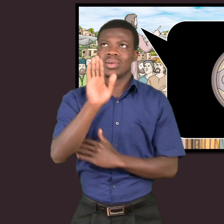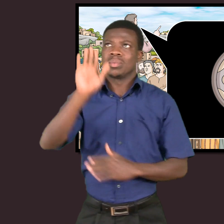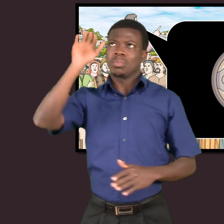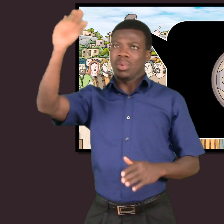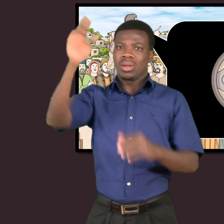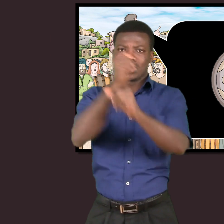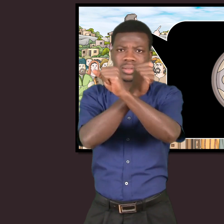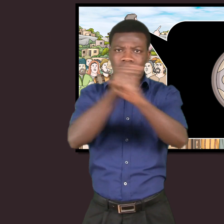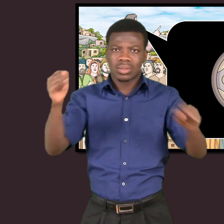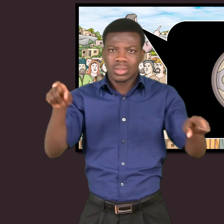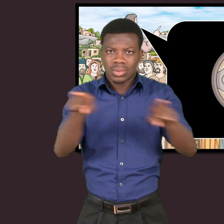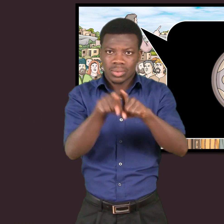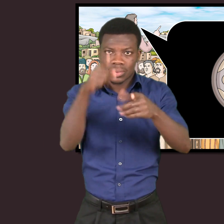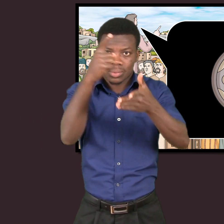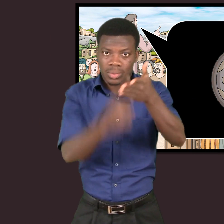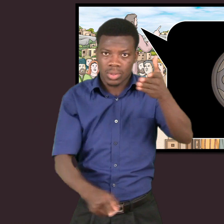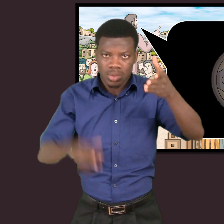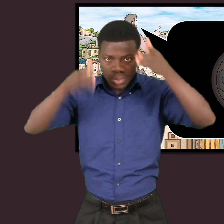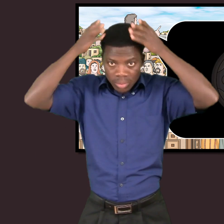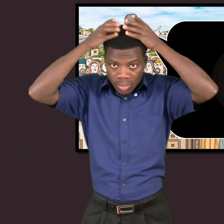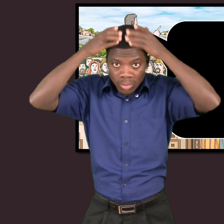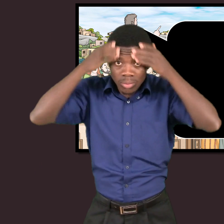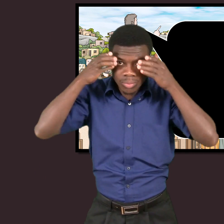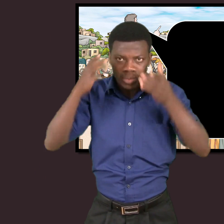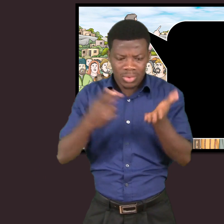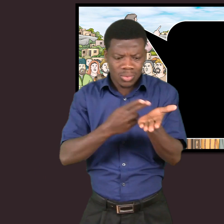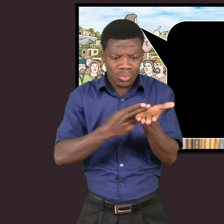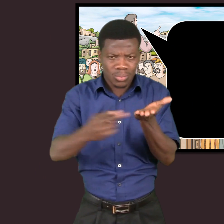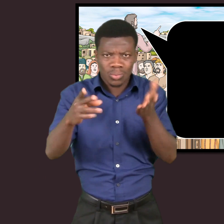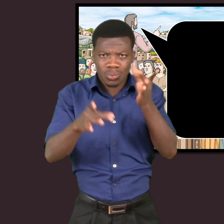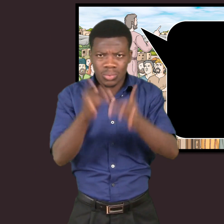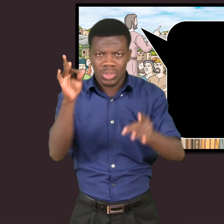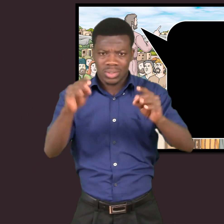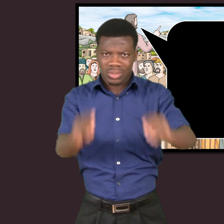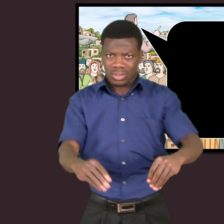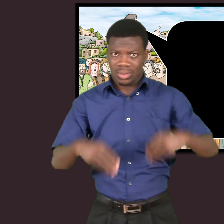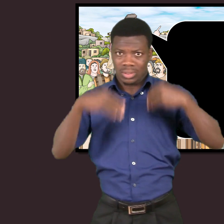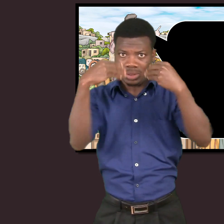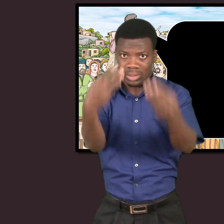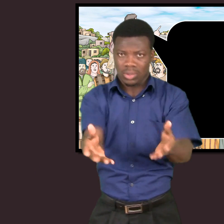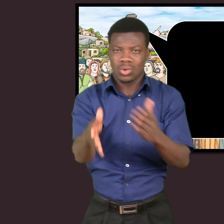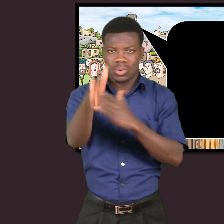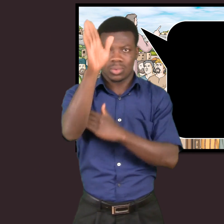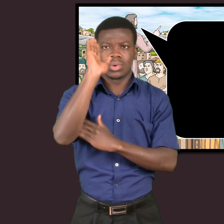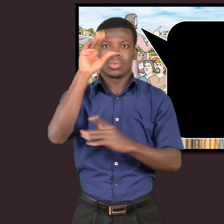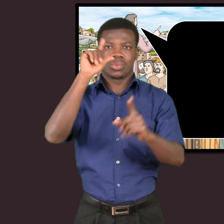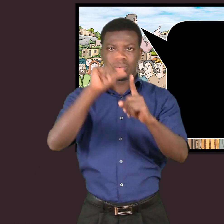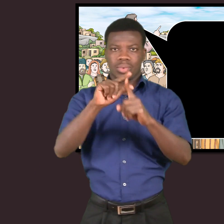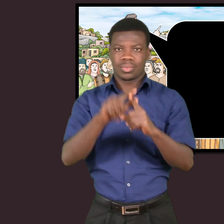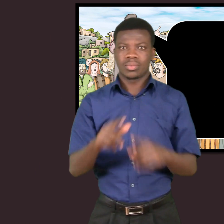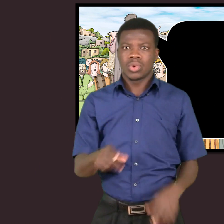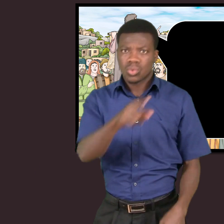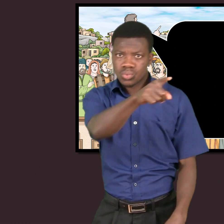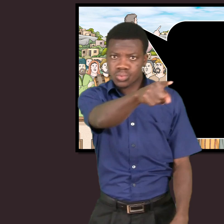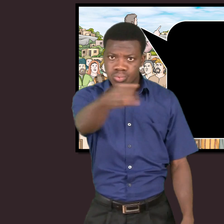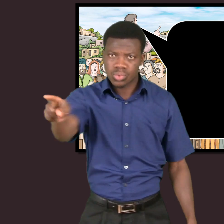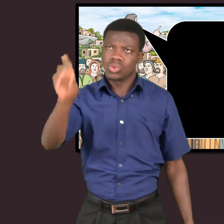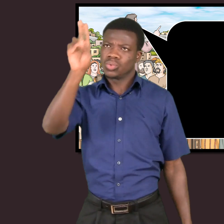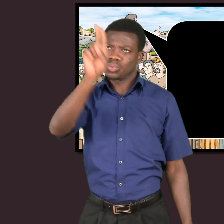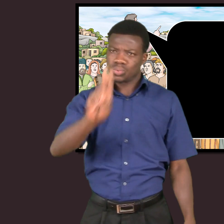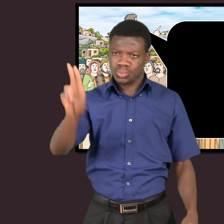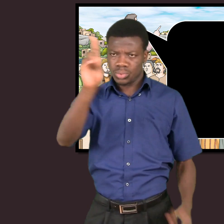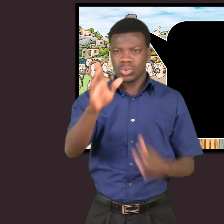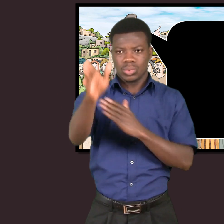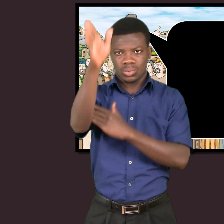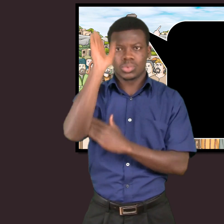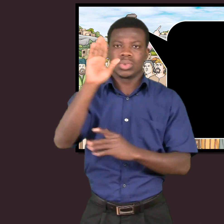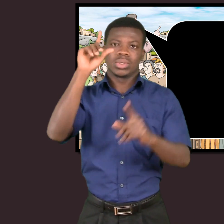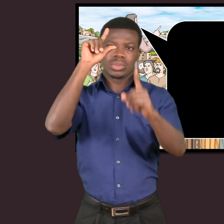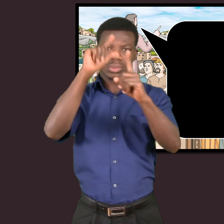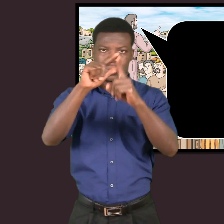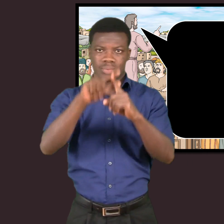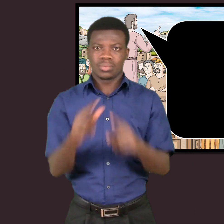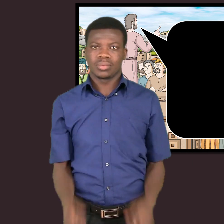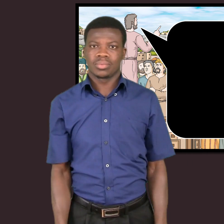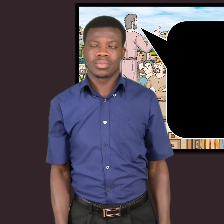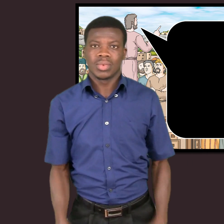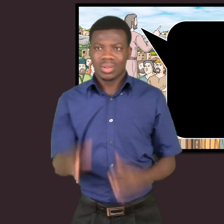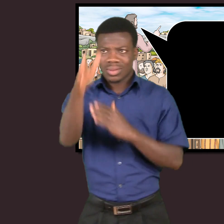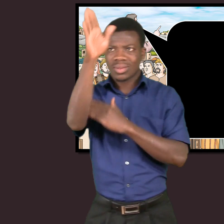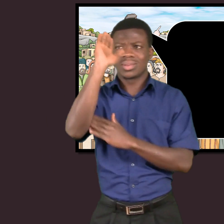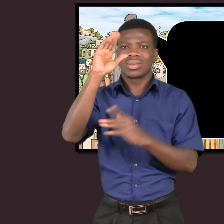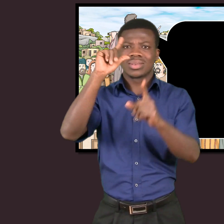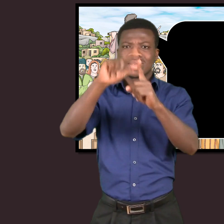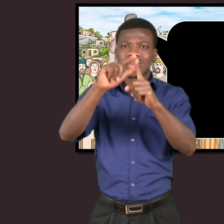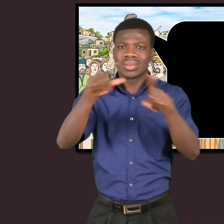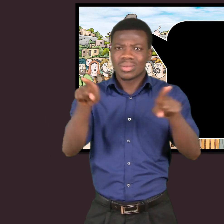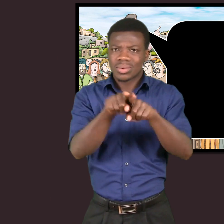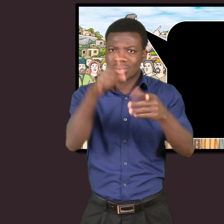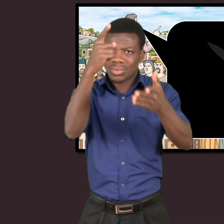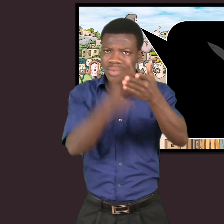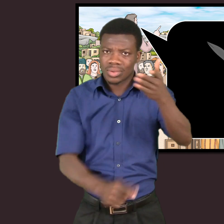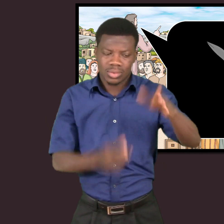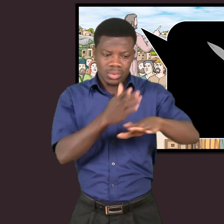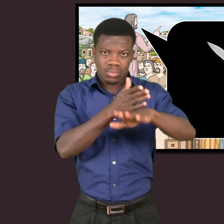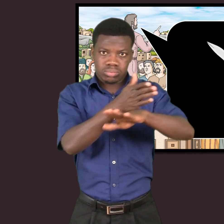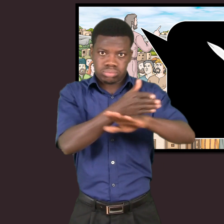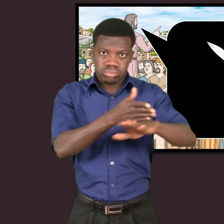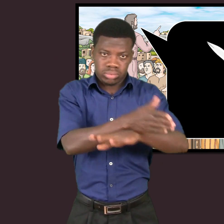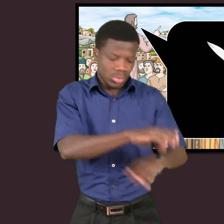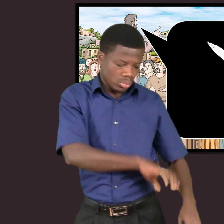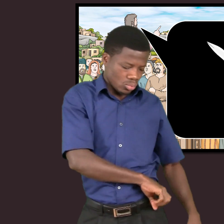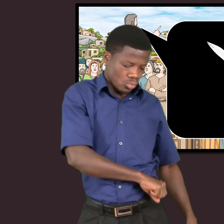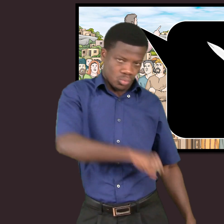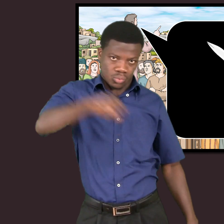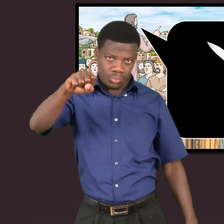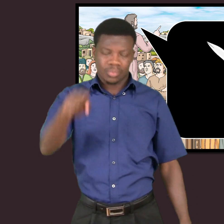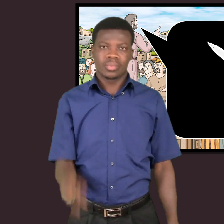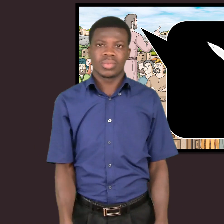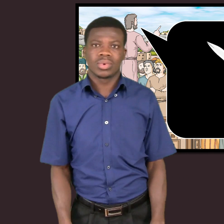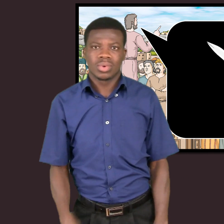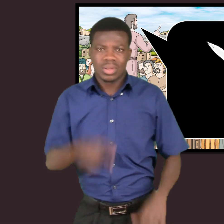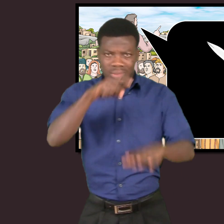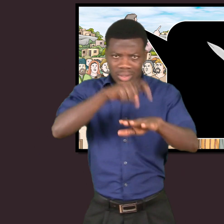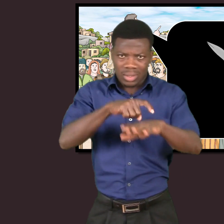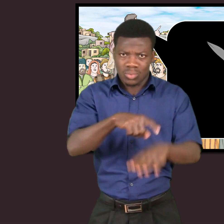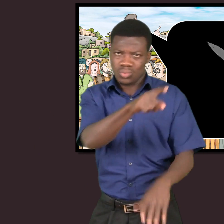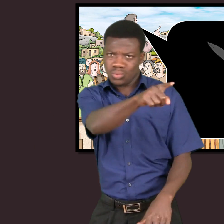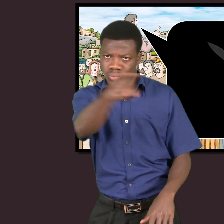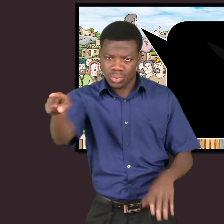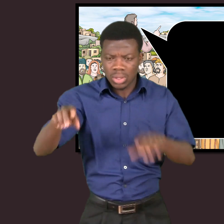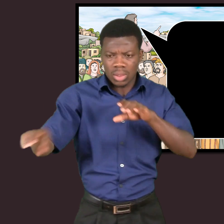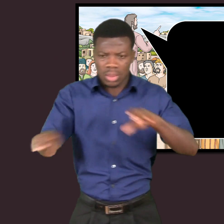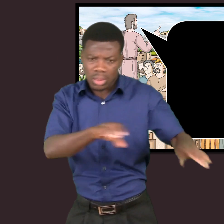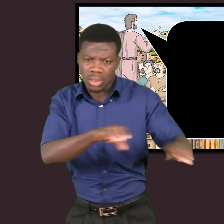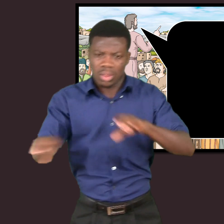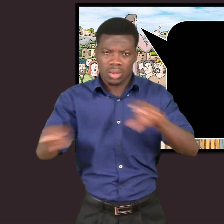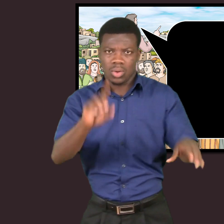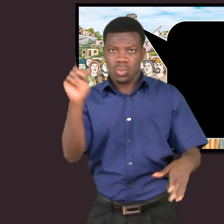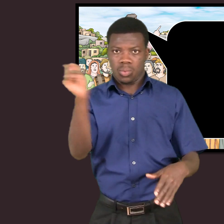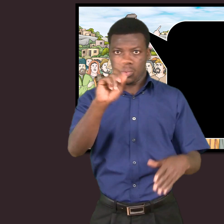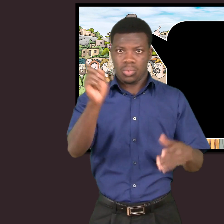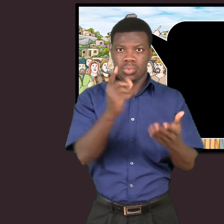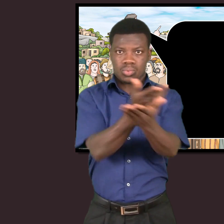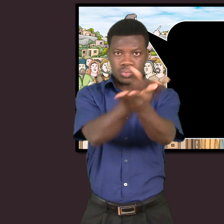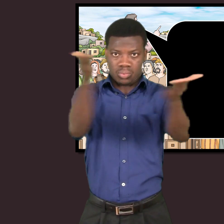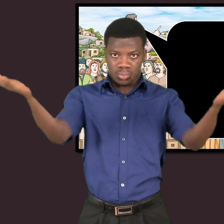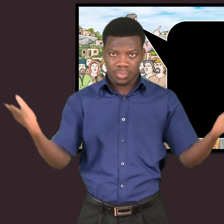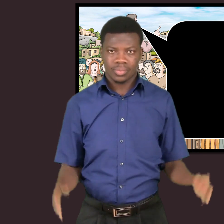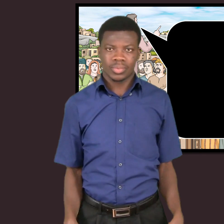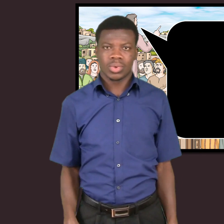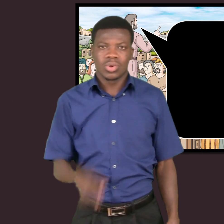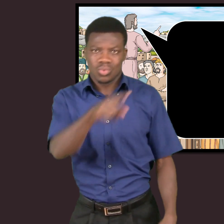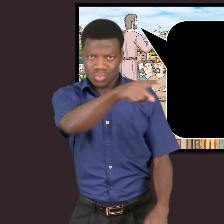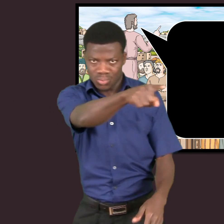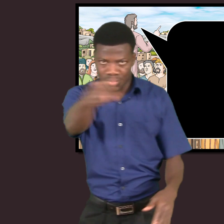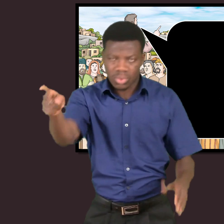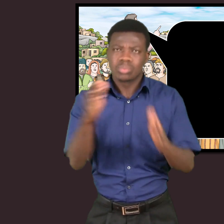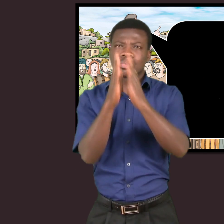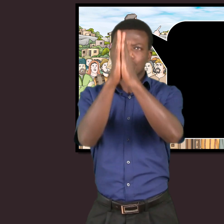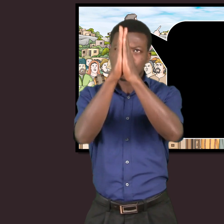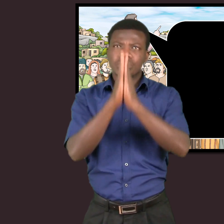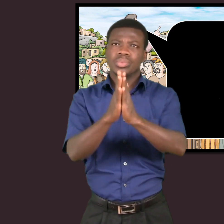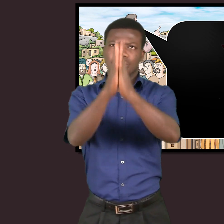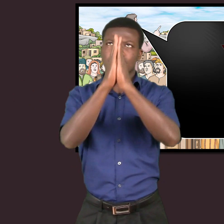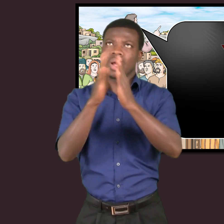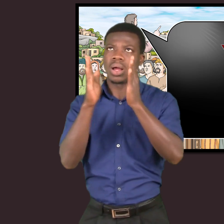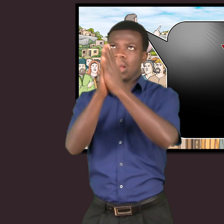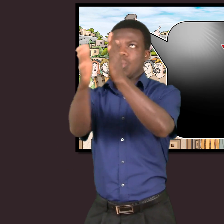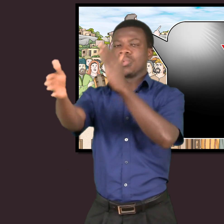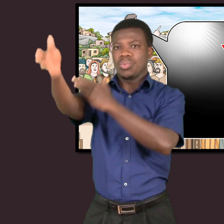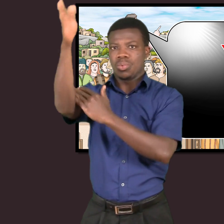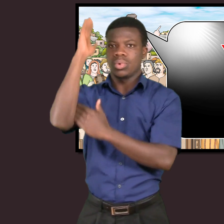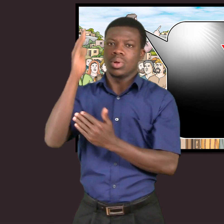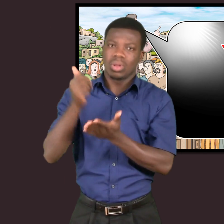And take the helmet of salvation and the sword of the Spirit, which is the word of God.